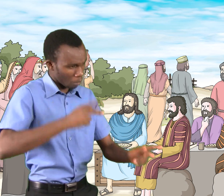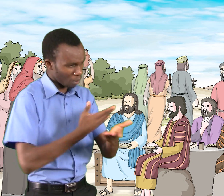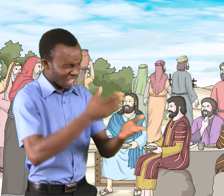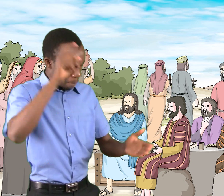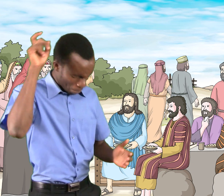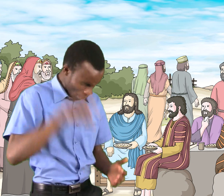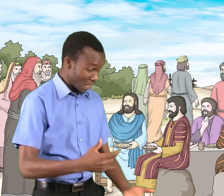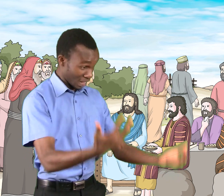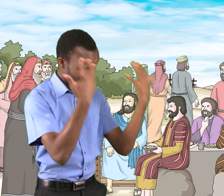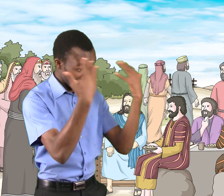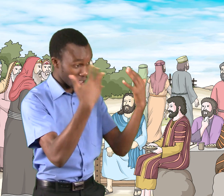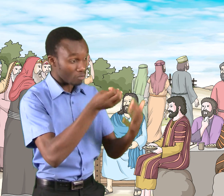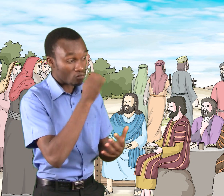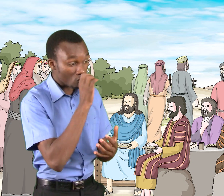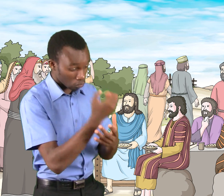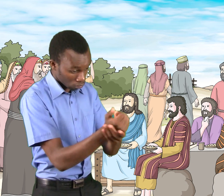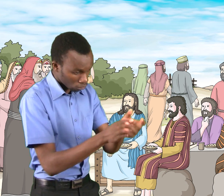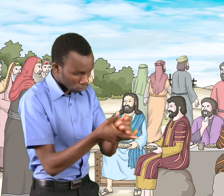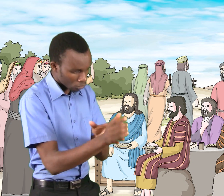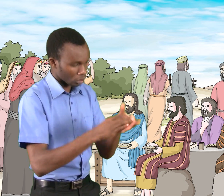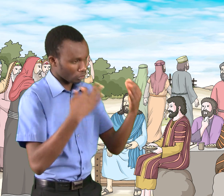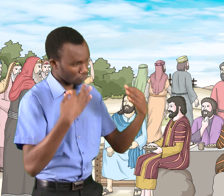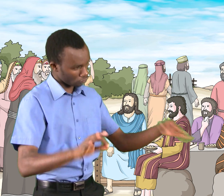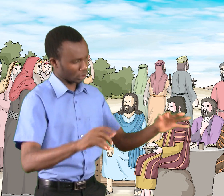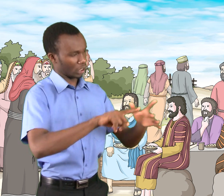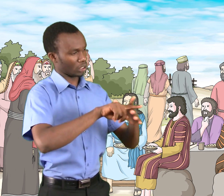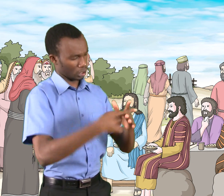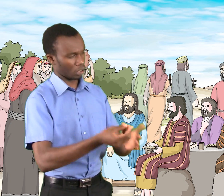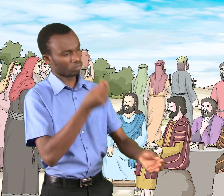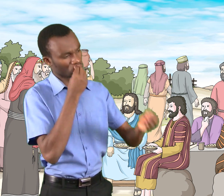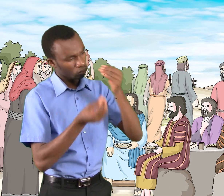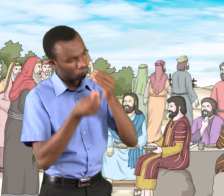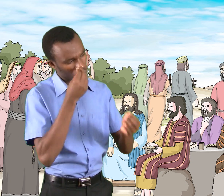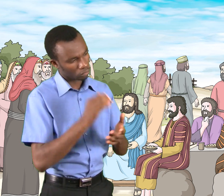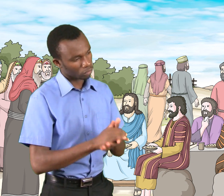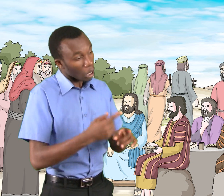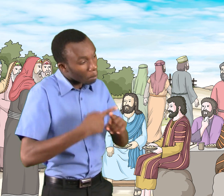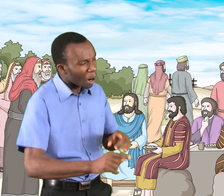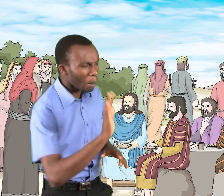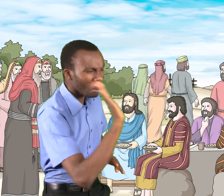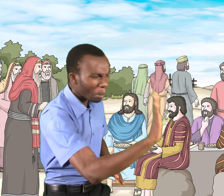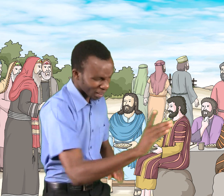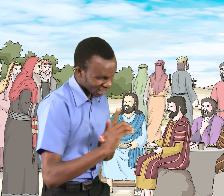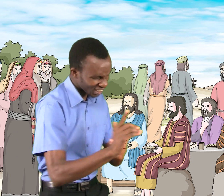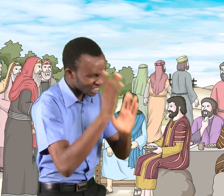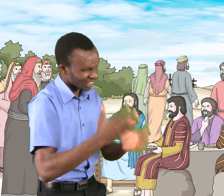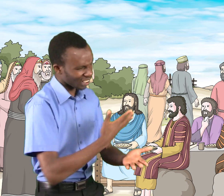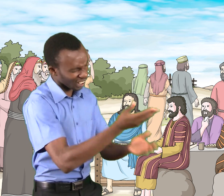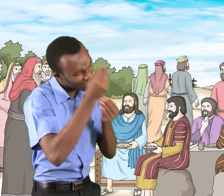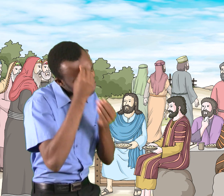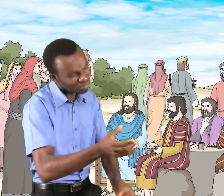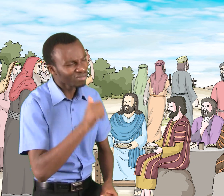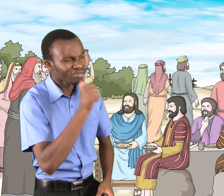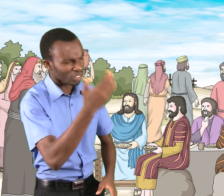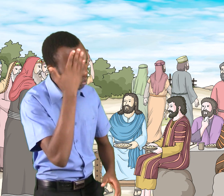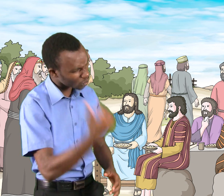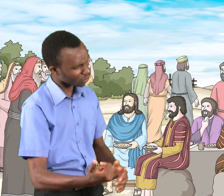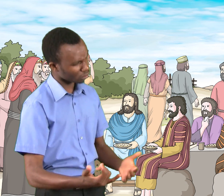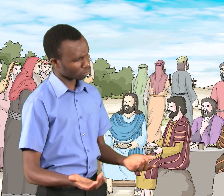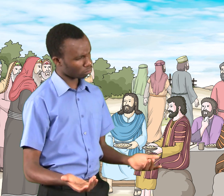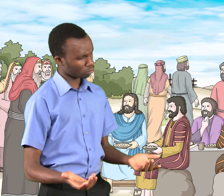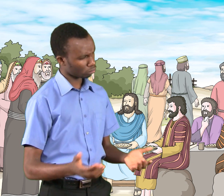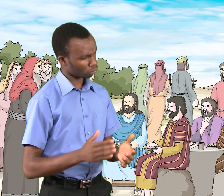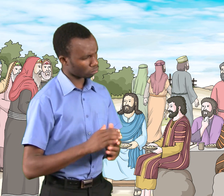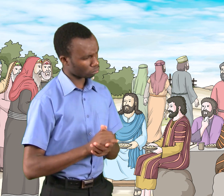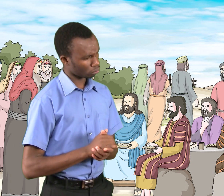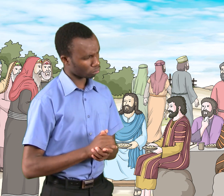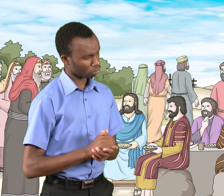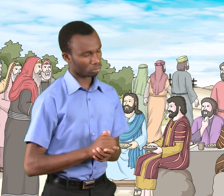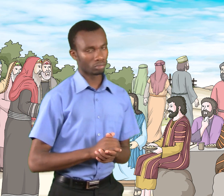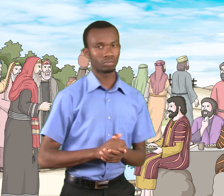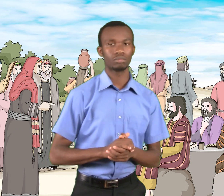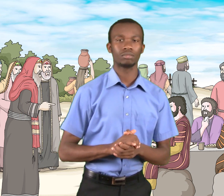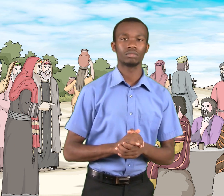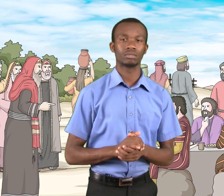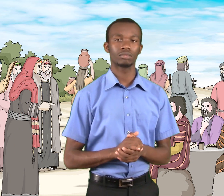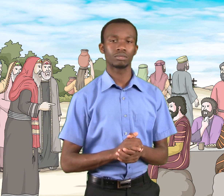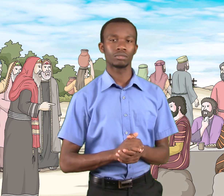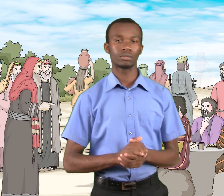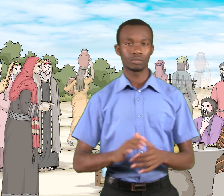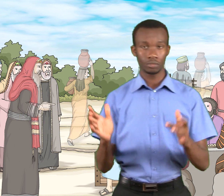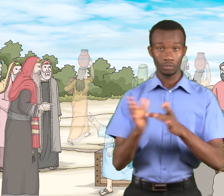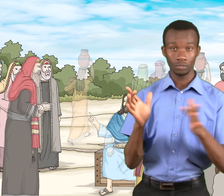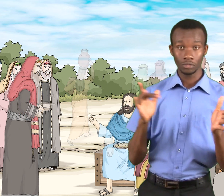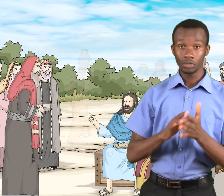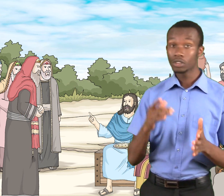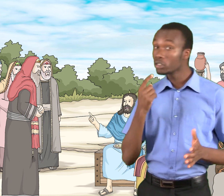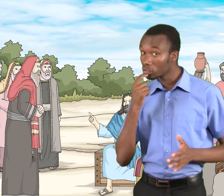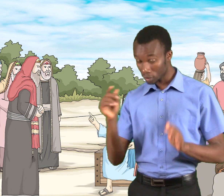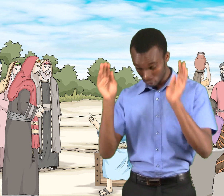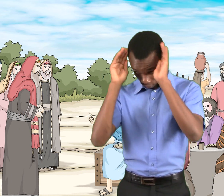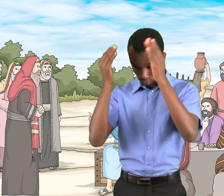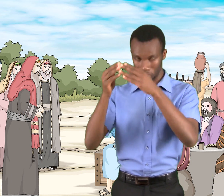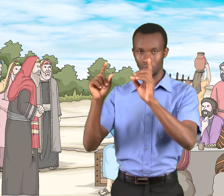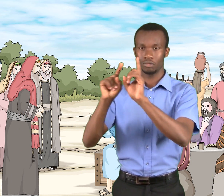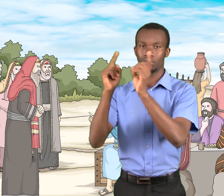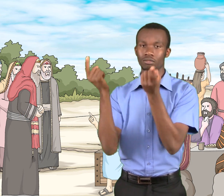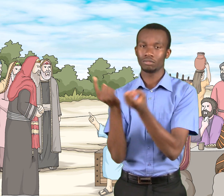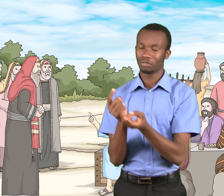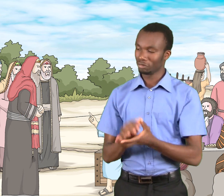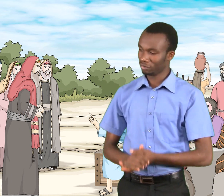They do not wash their hands before they eat.”